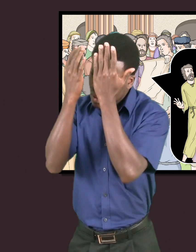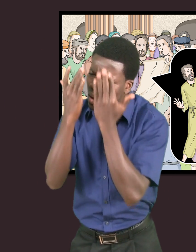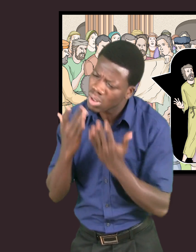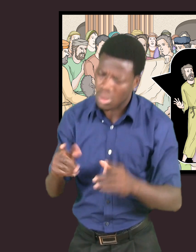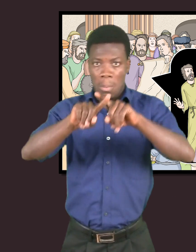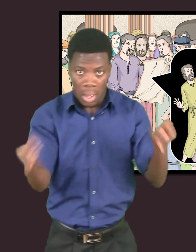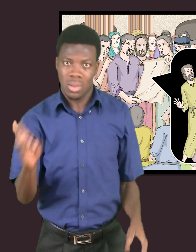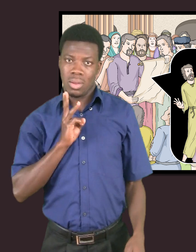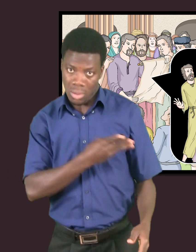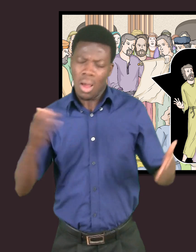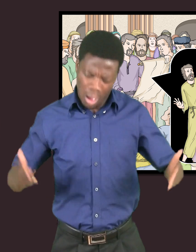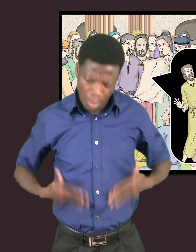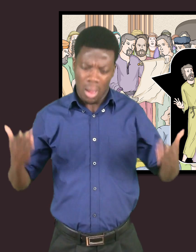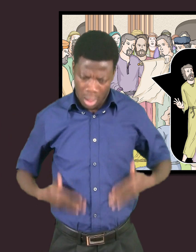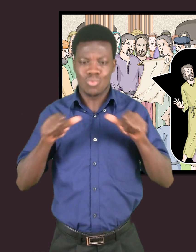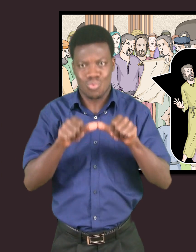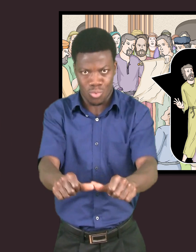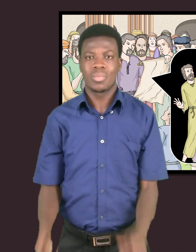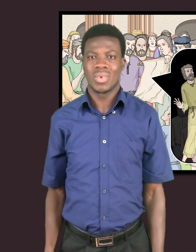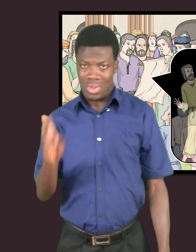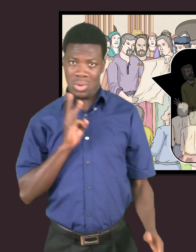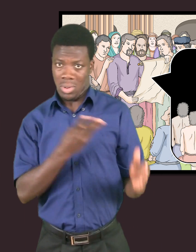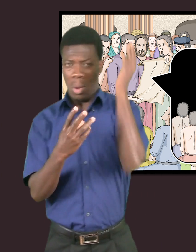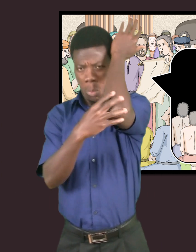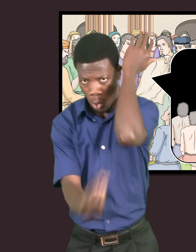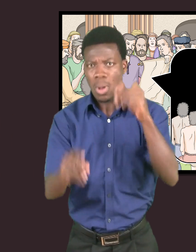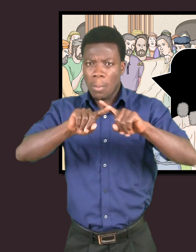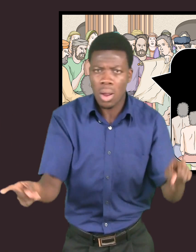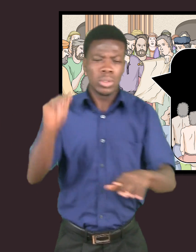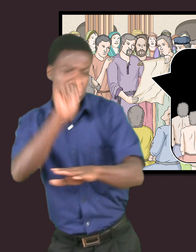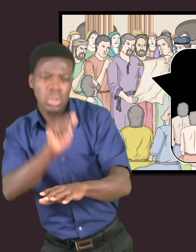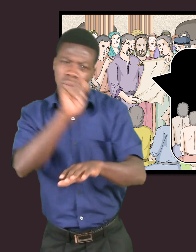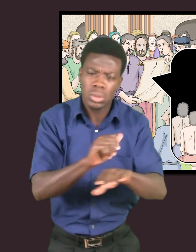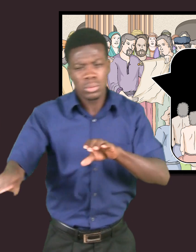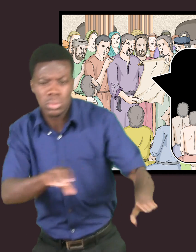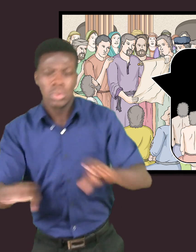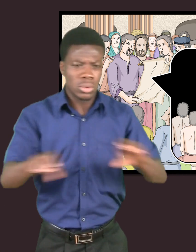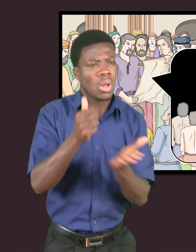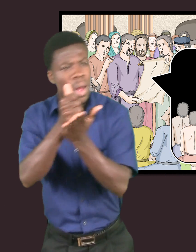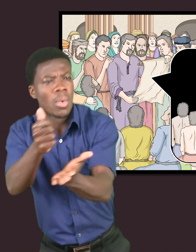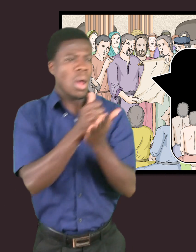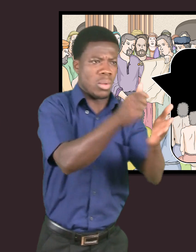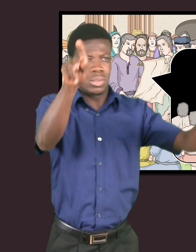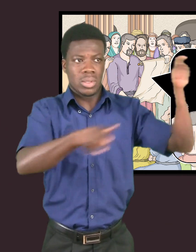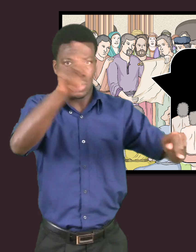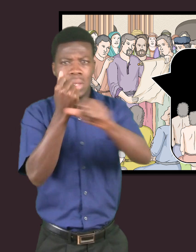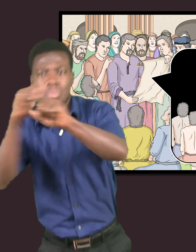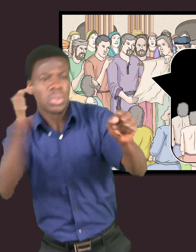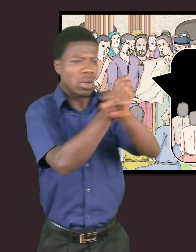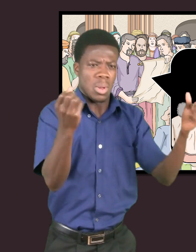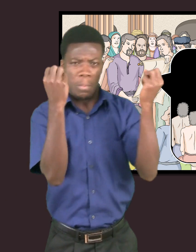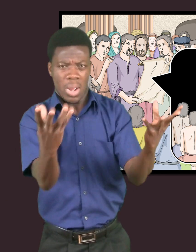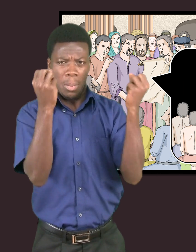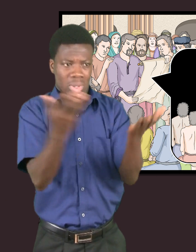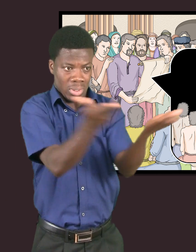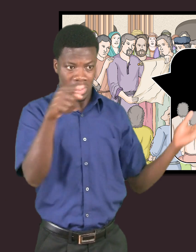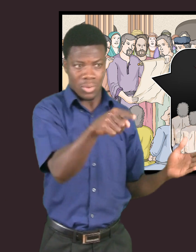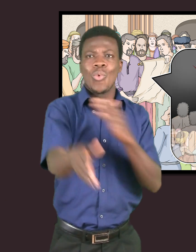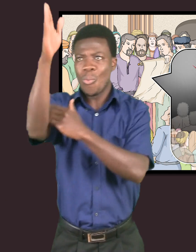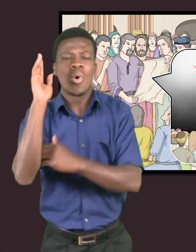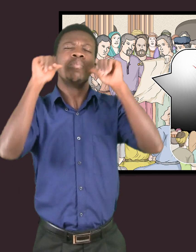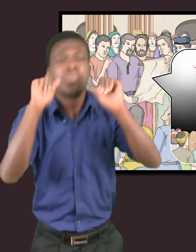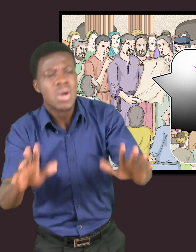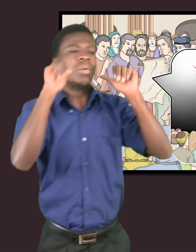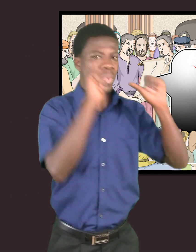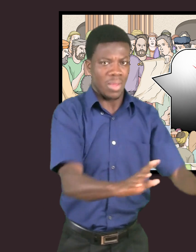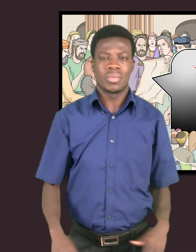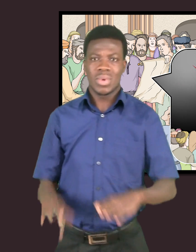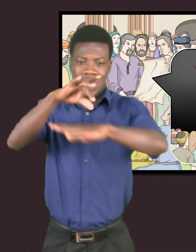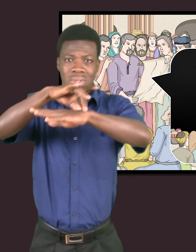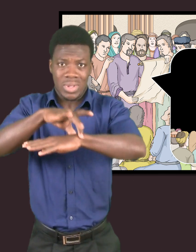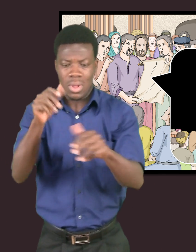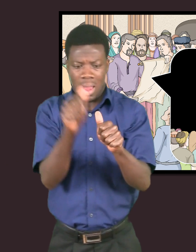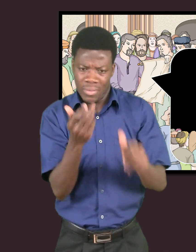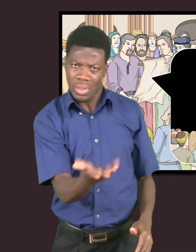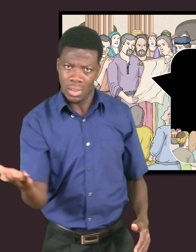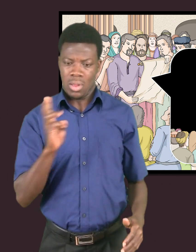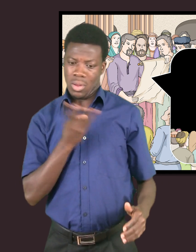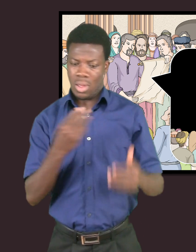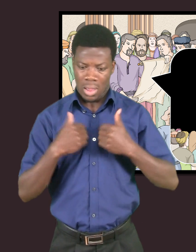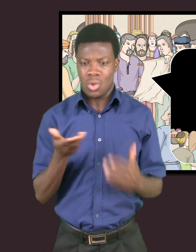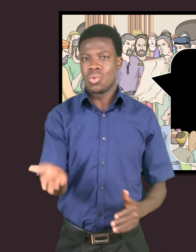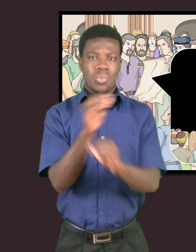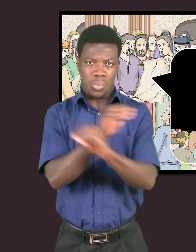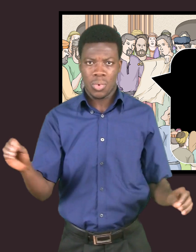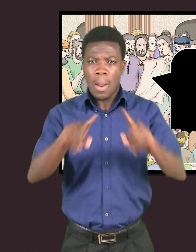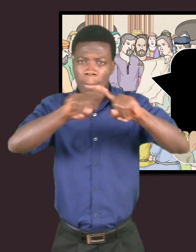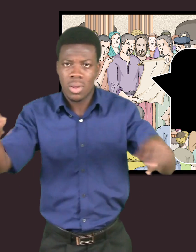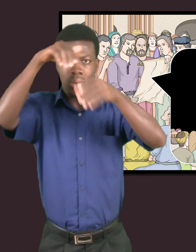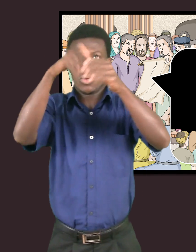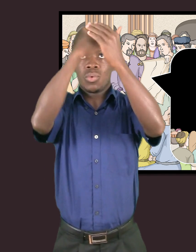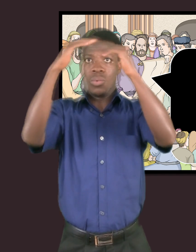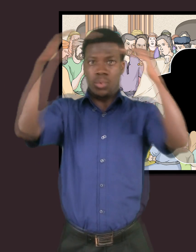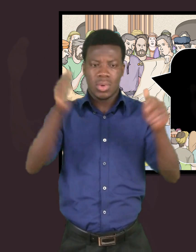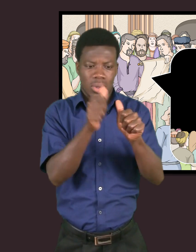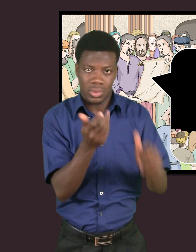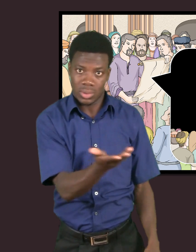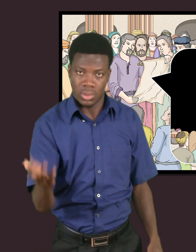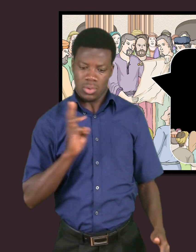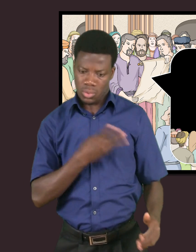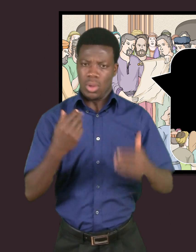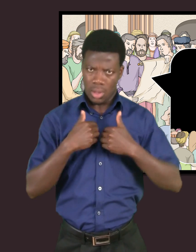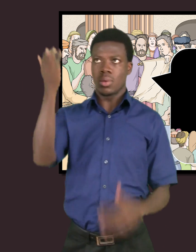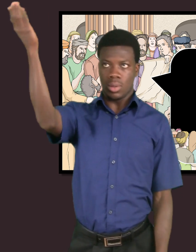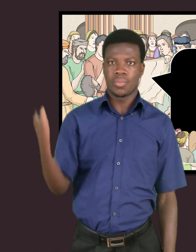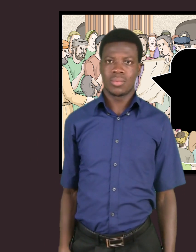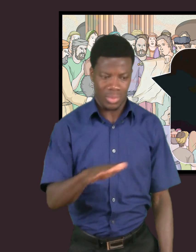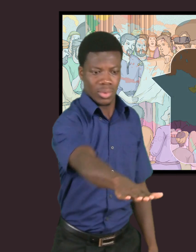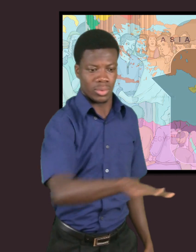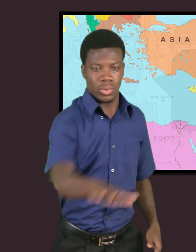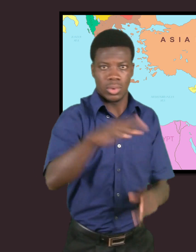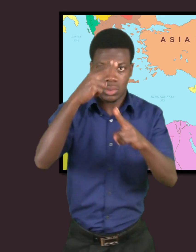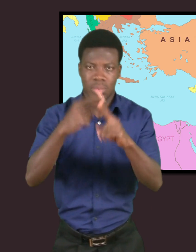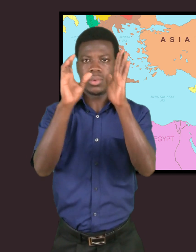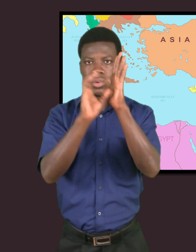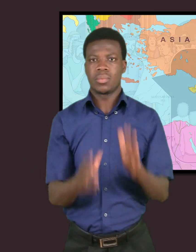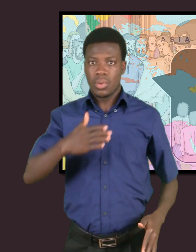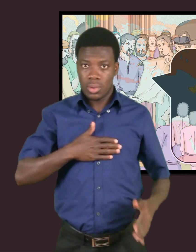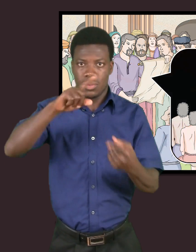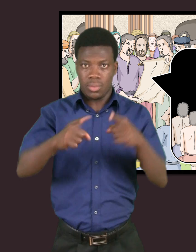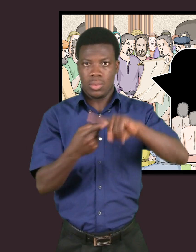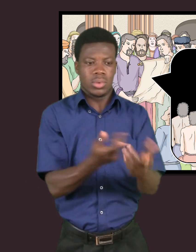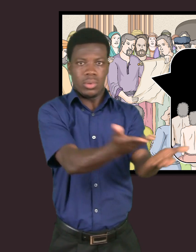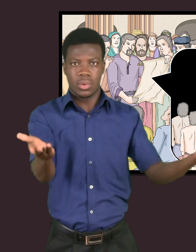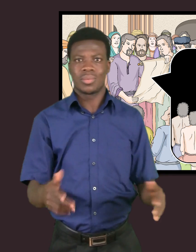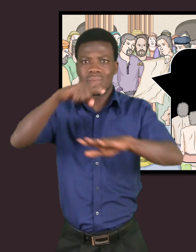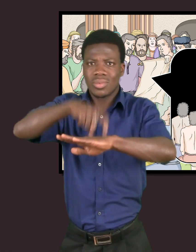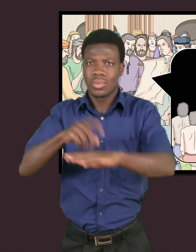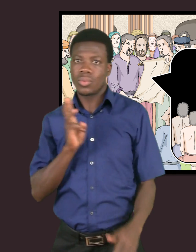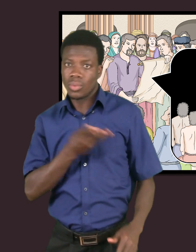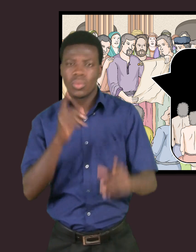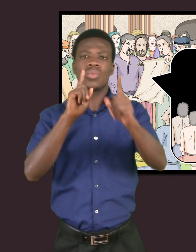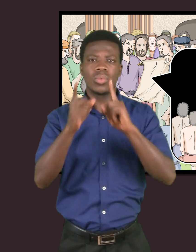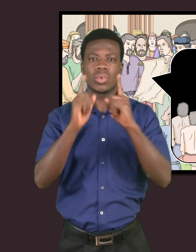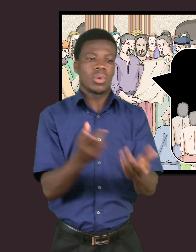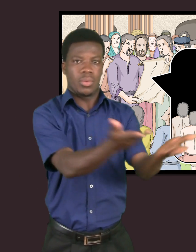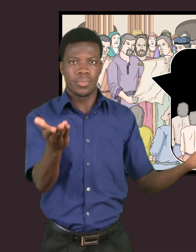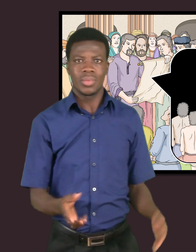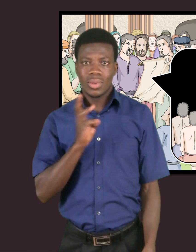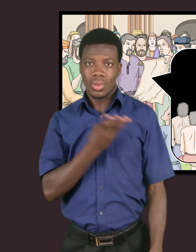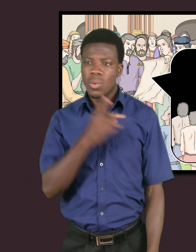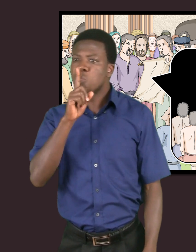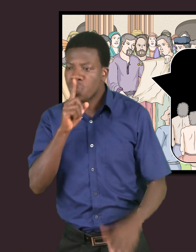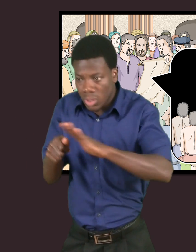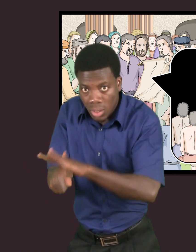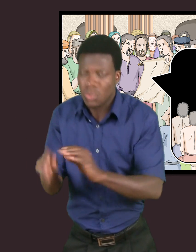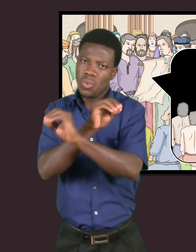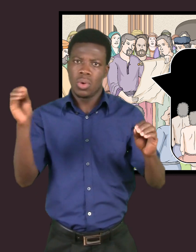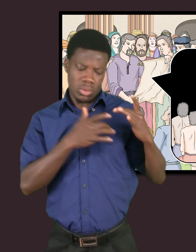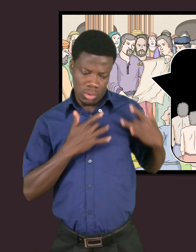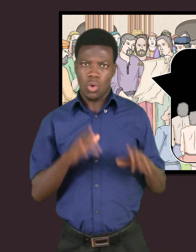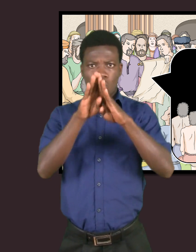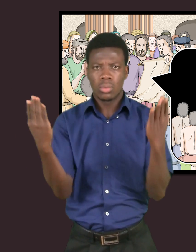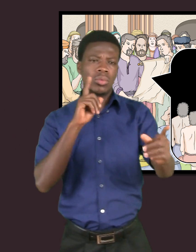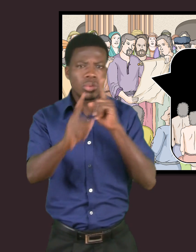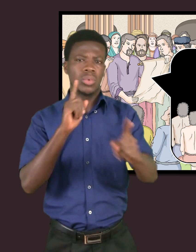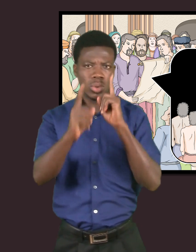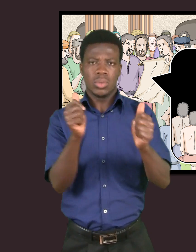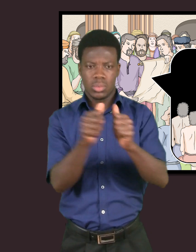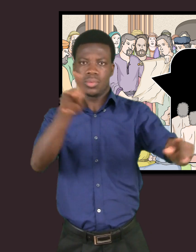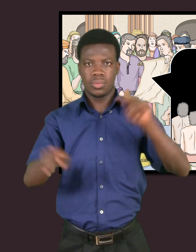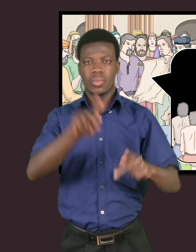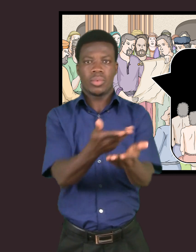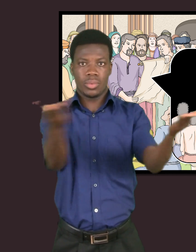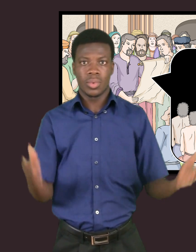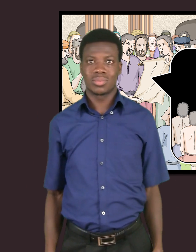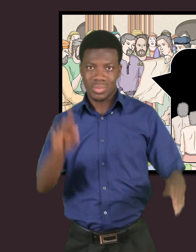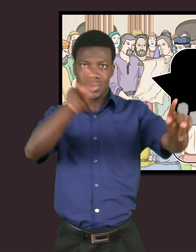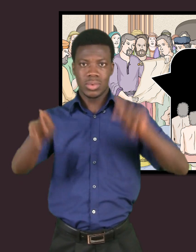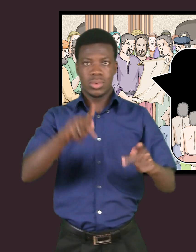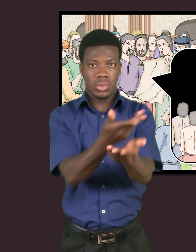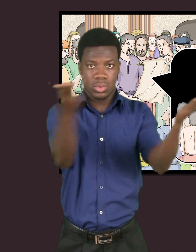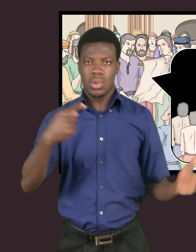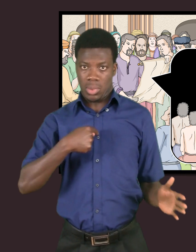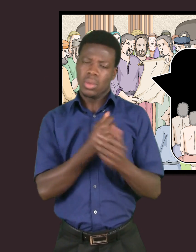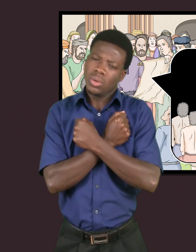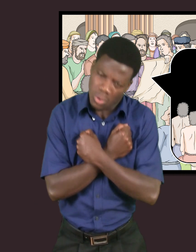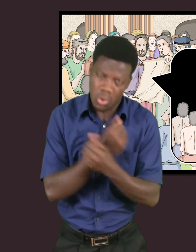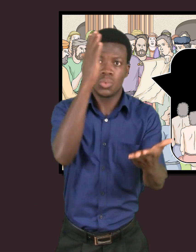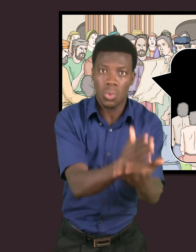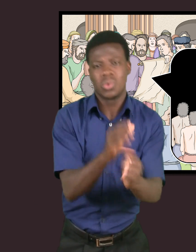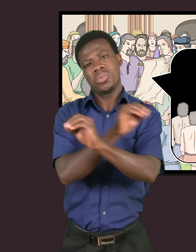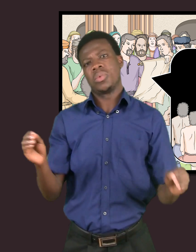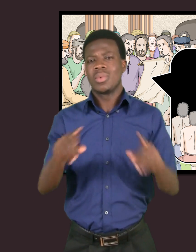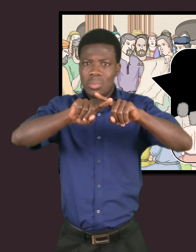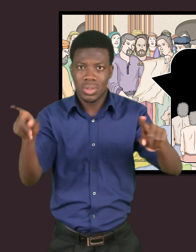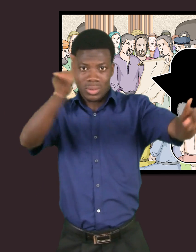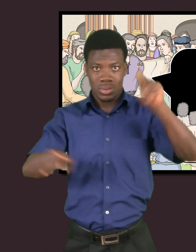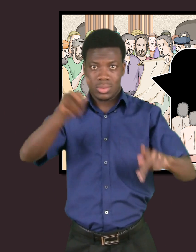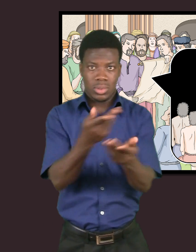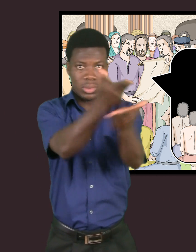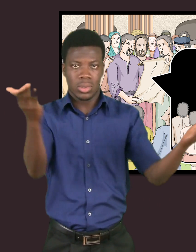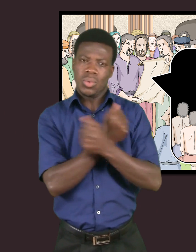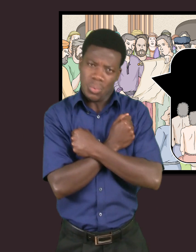poor, yet making many rich; having nothing, and yet possessing everything. We have spoken freely to you, Corinthians. Our hearts are open wide.